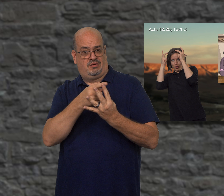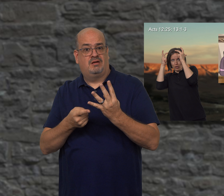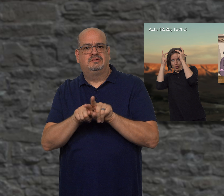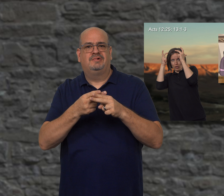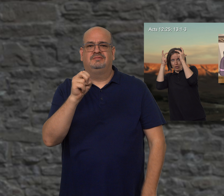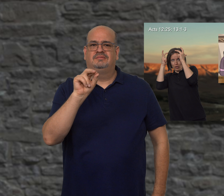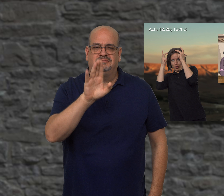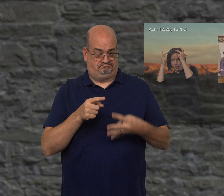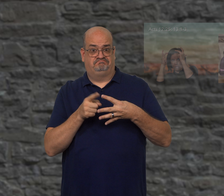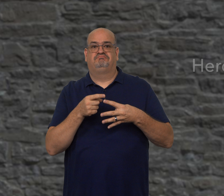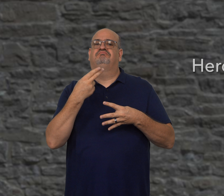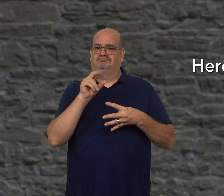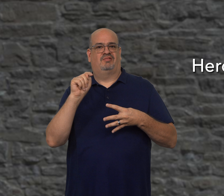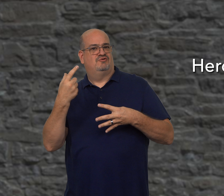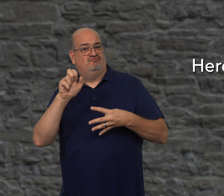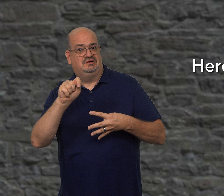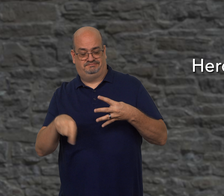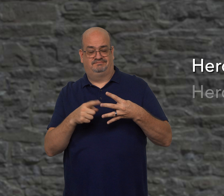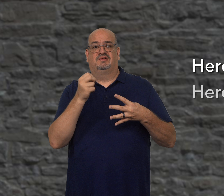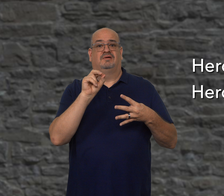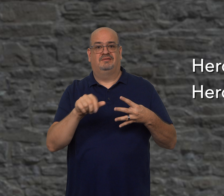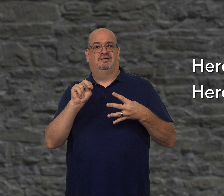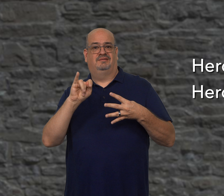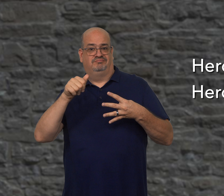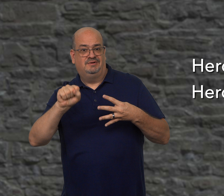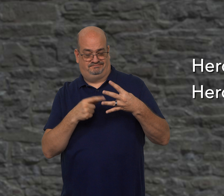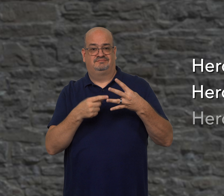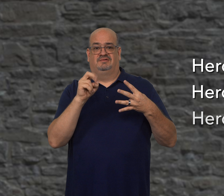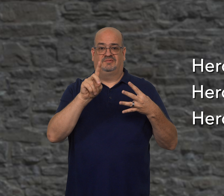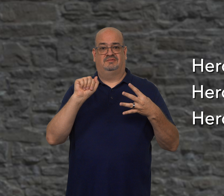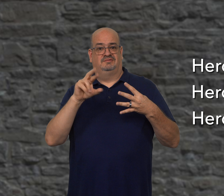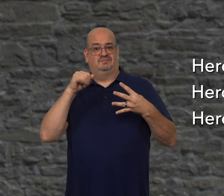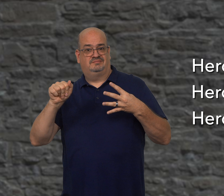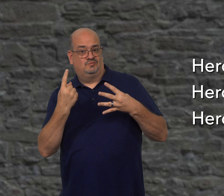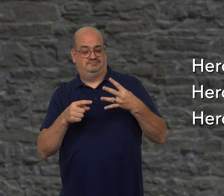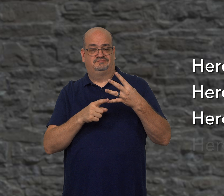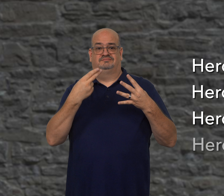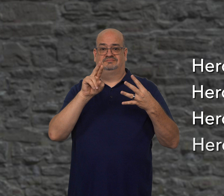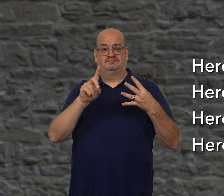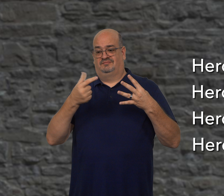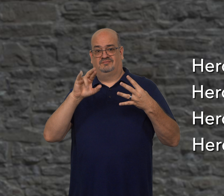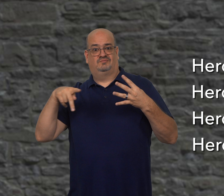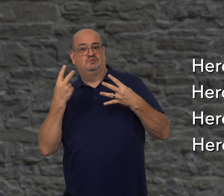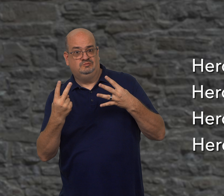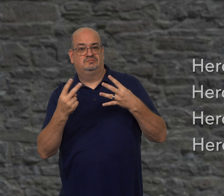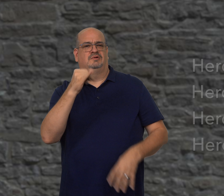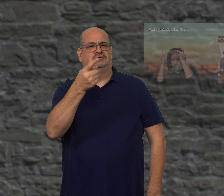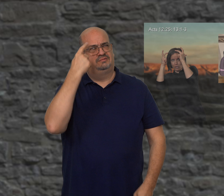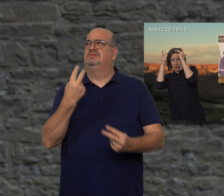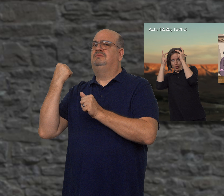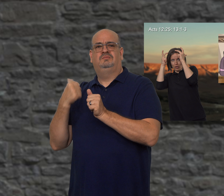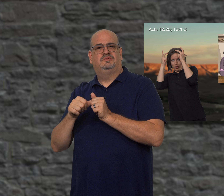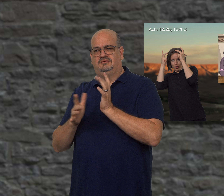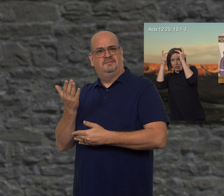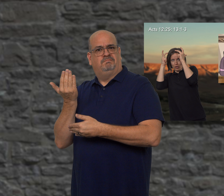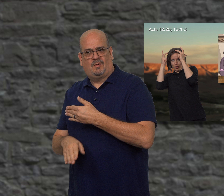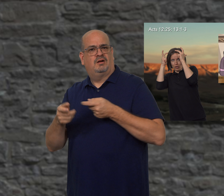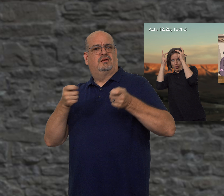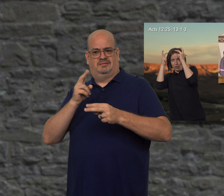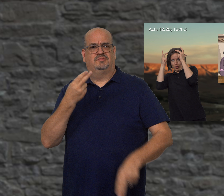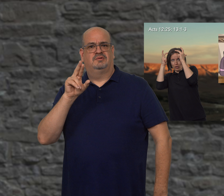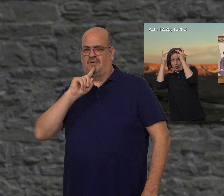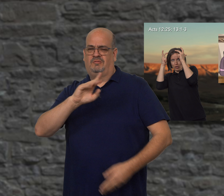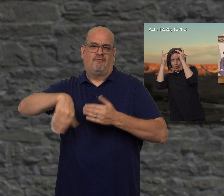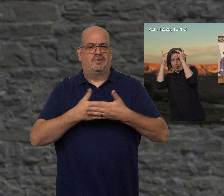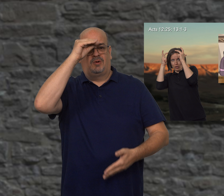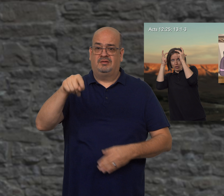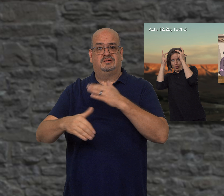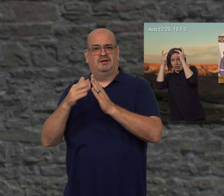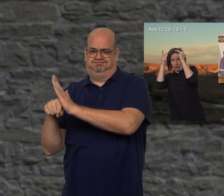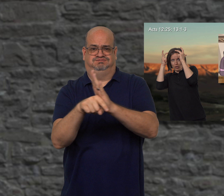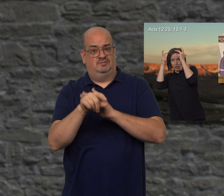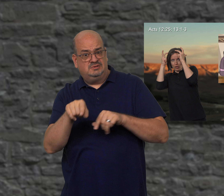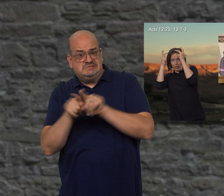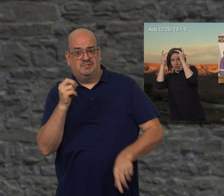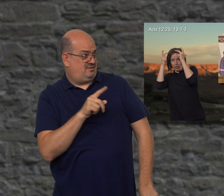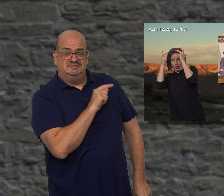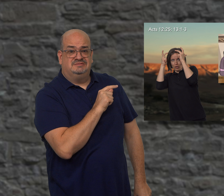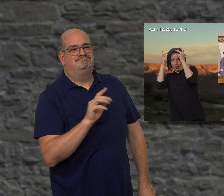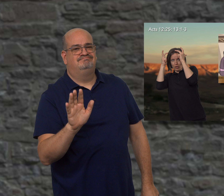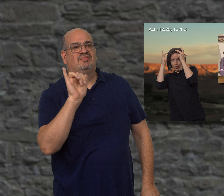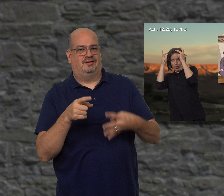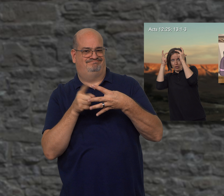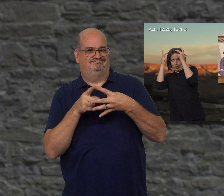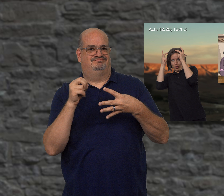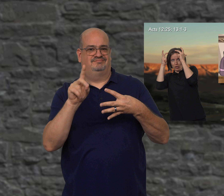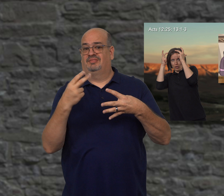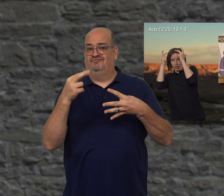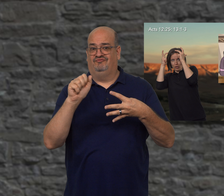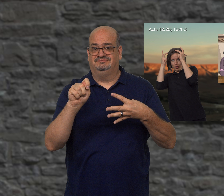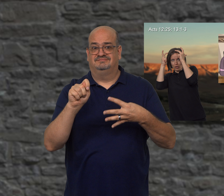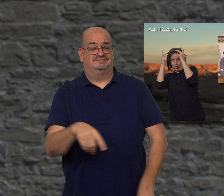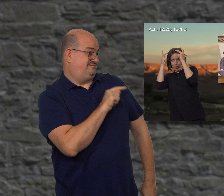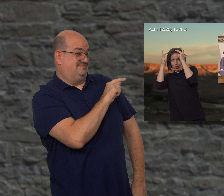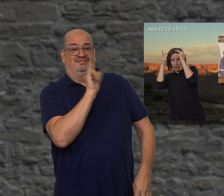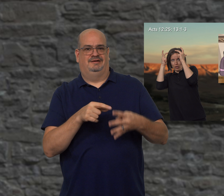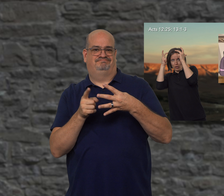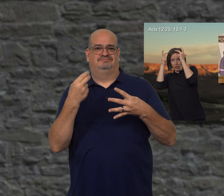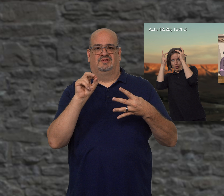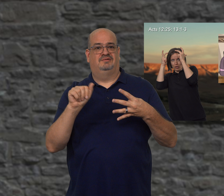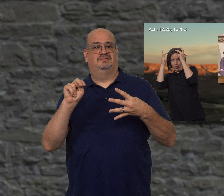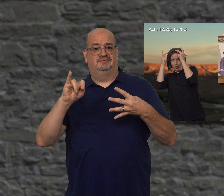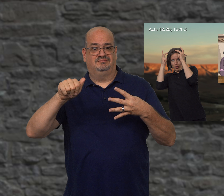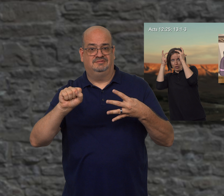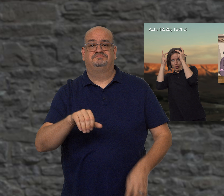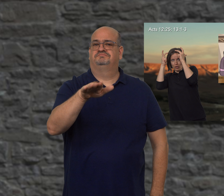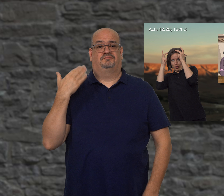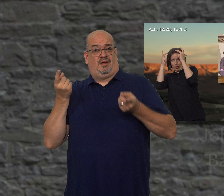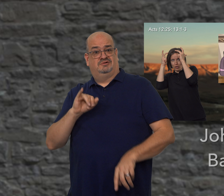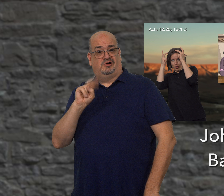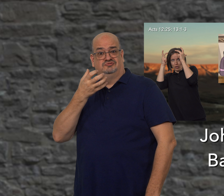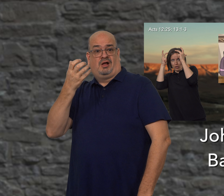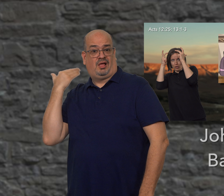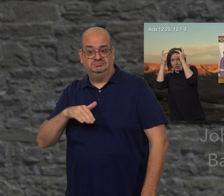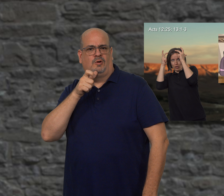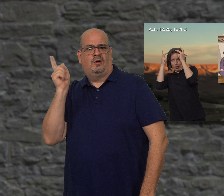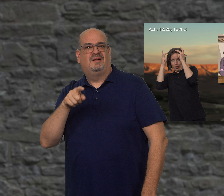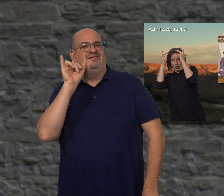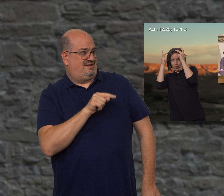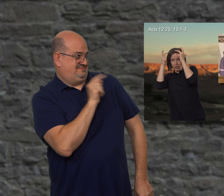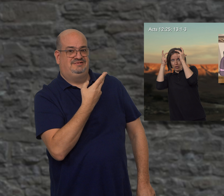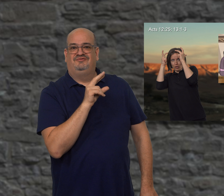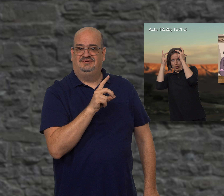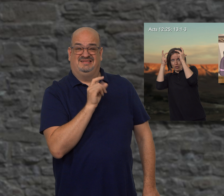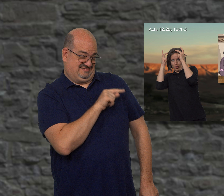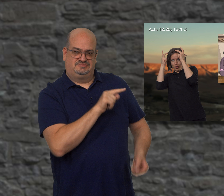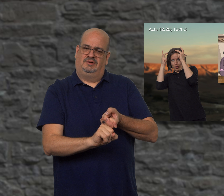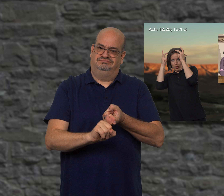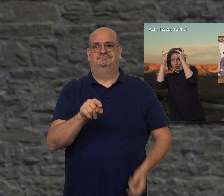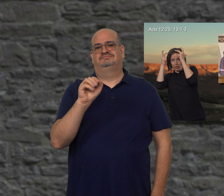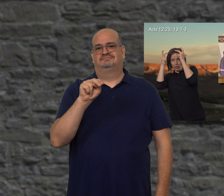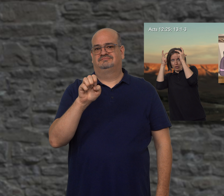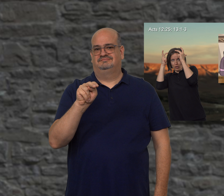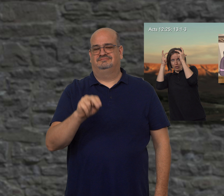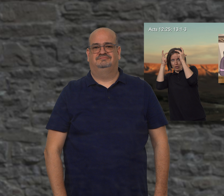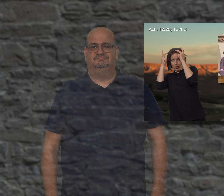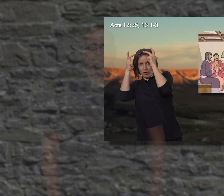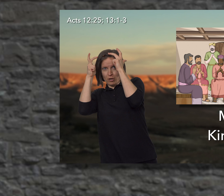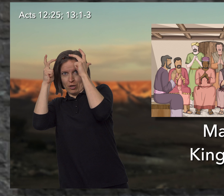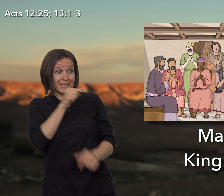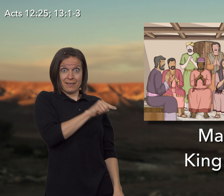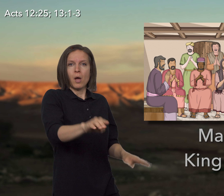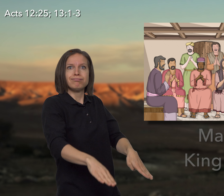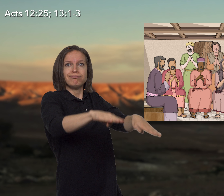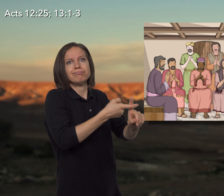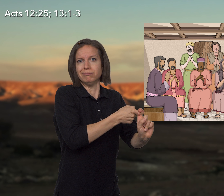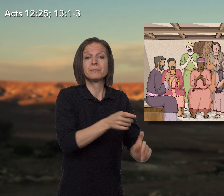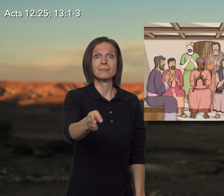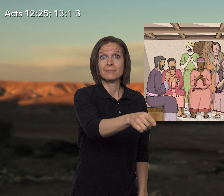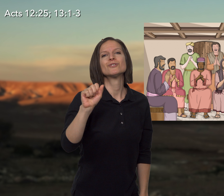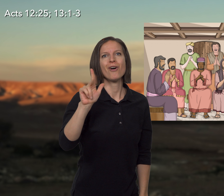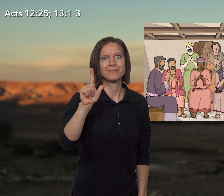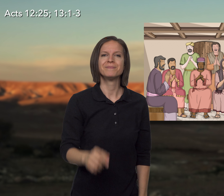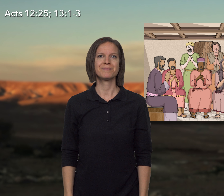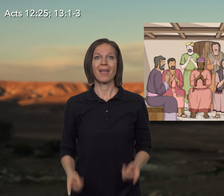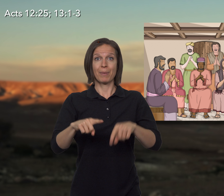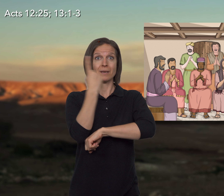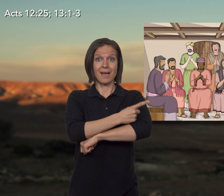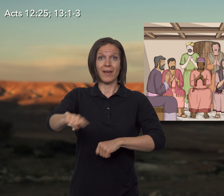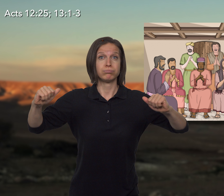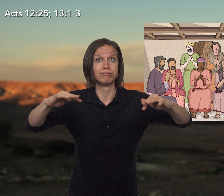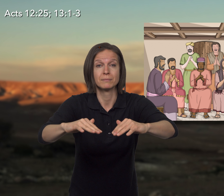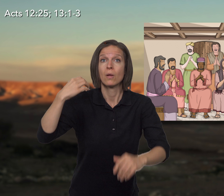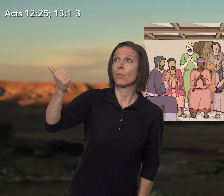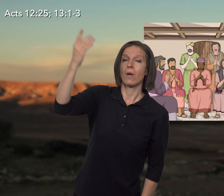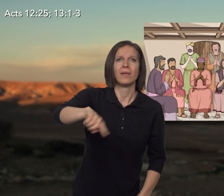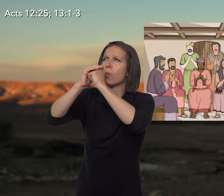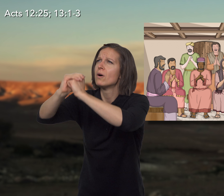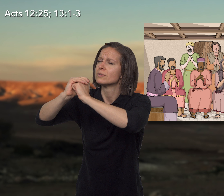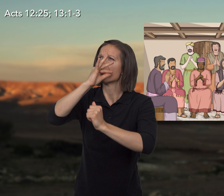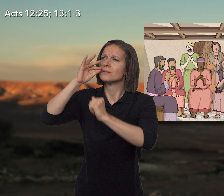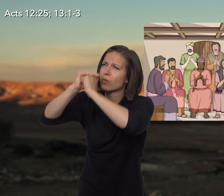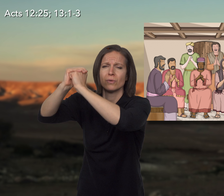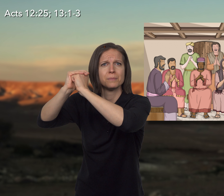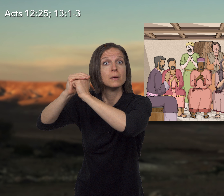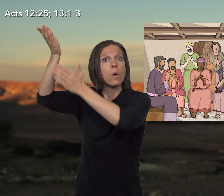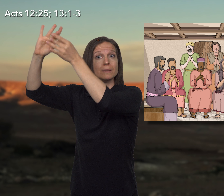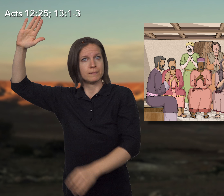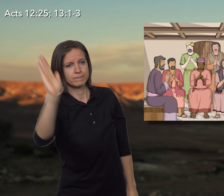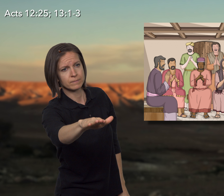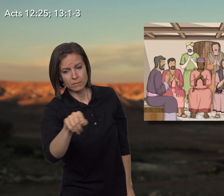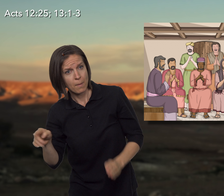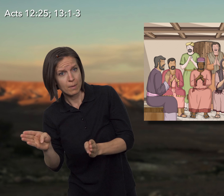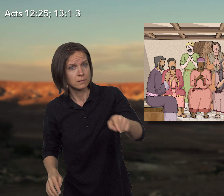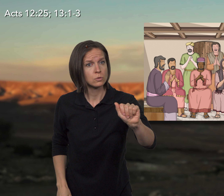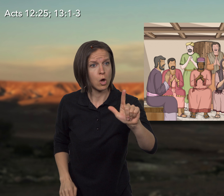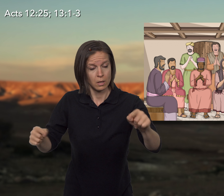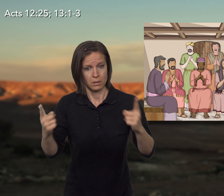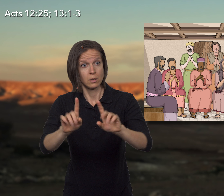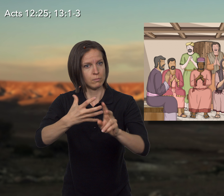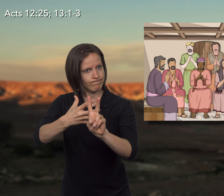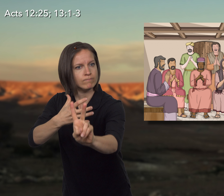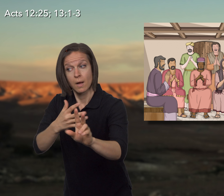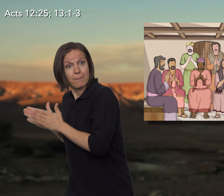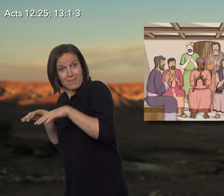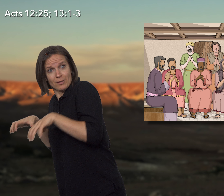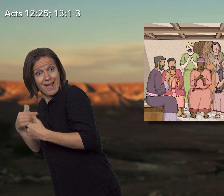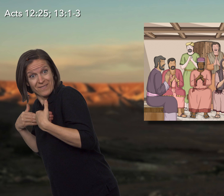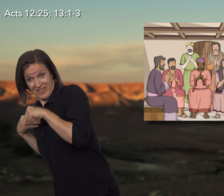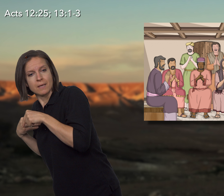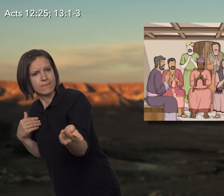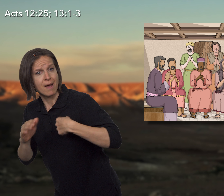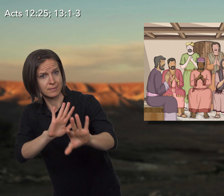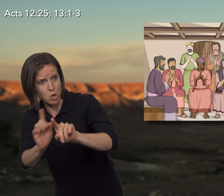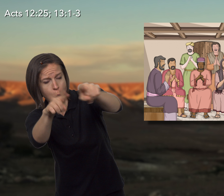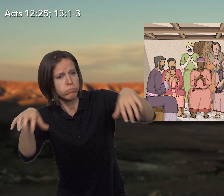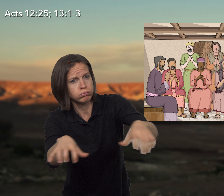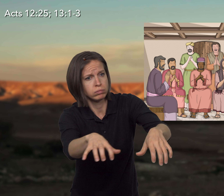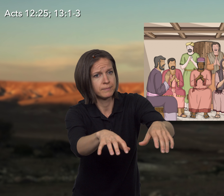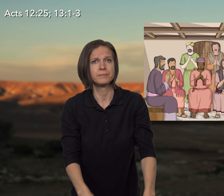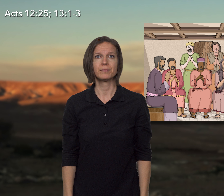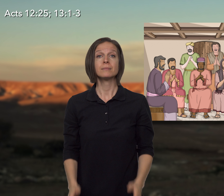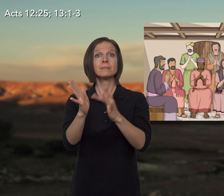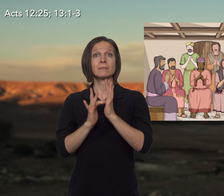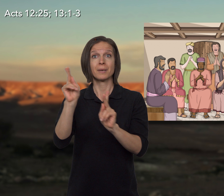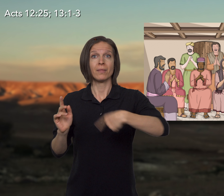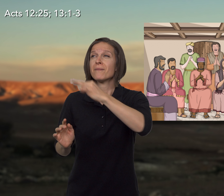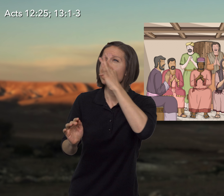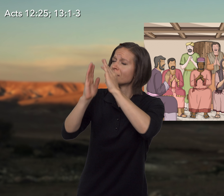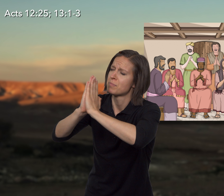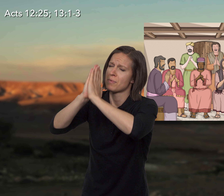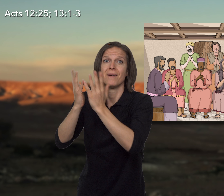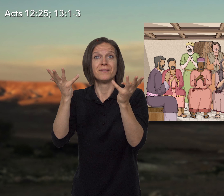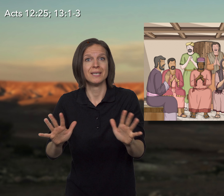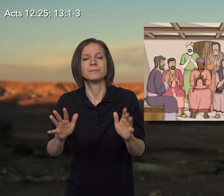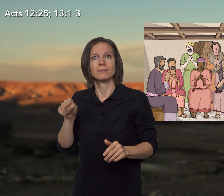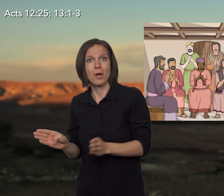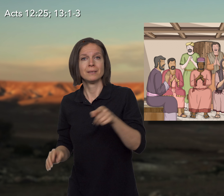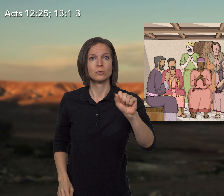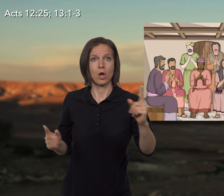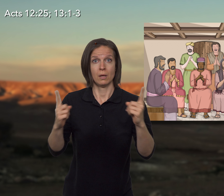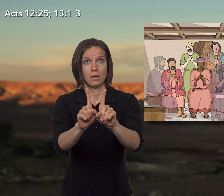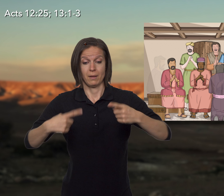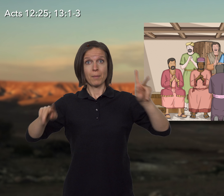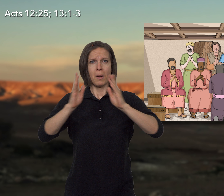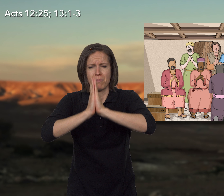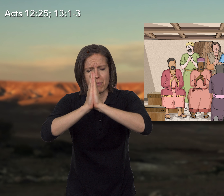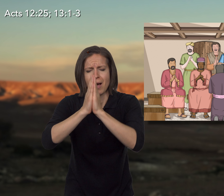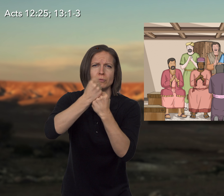While they were worshiping the Lord and fasting, the Holy Spirit said, “Set apart for Me Barnabas and Saul for the work to which I have called them.”